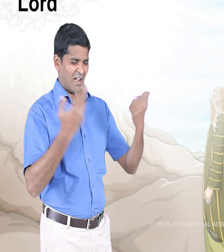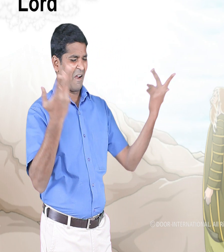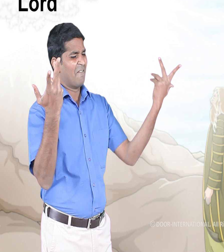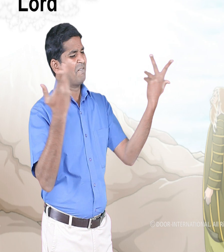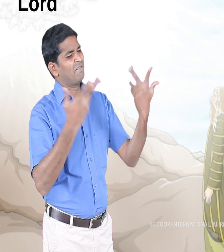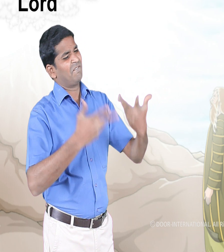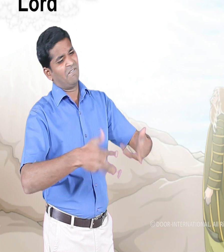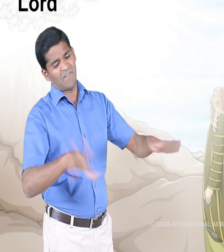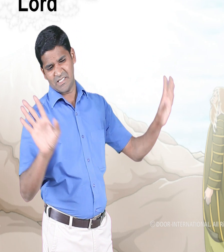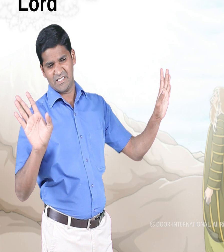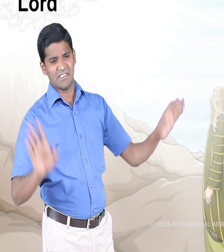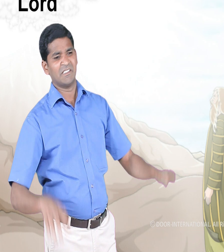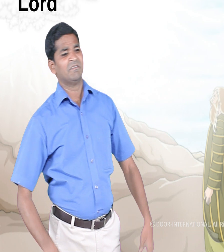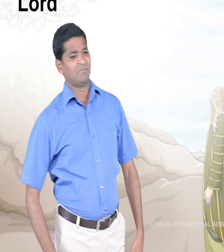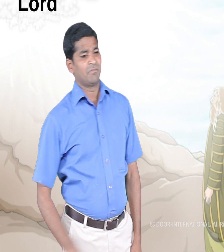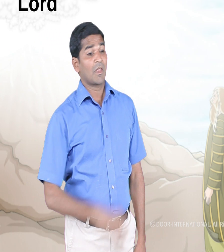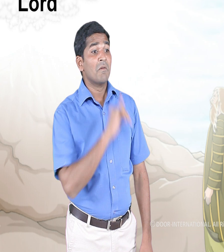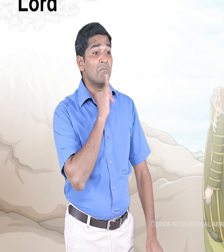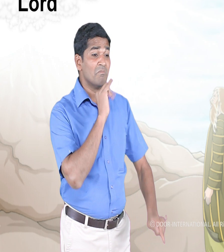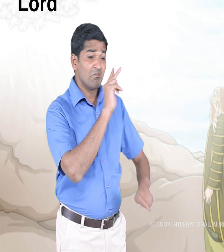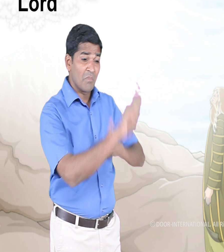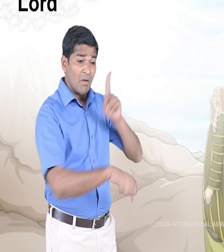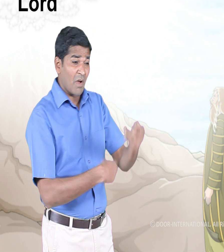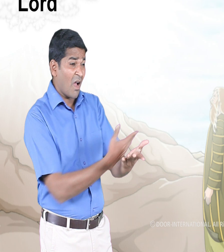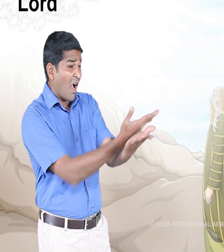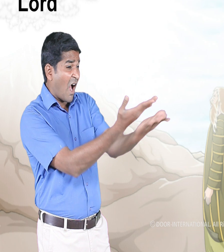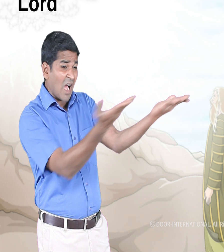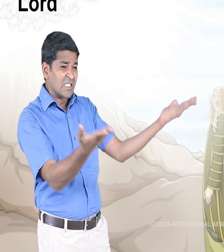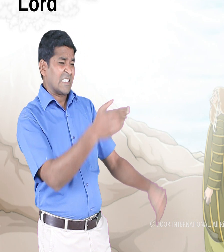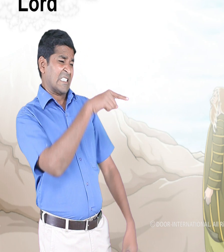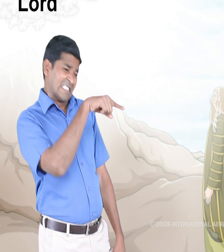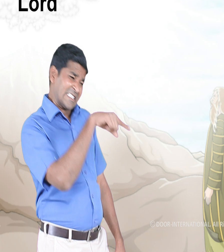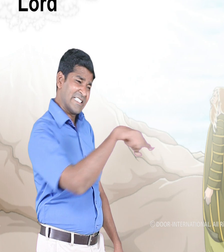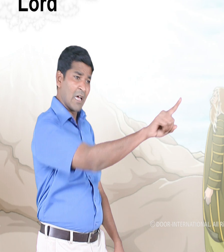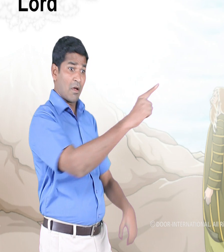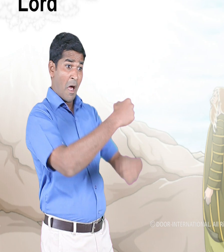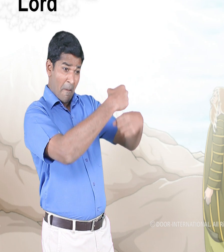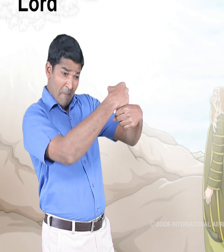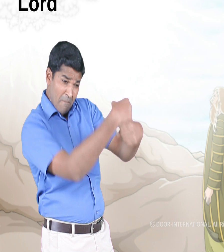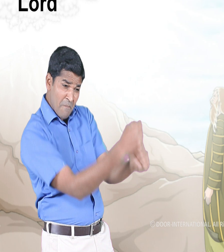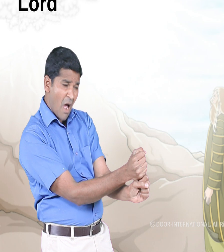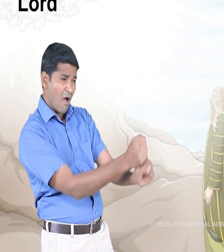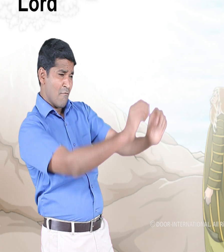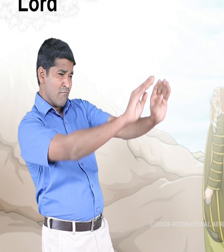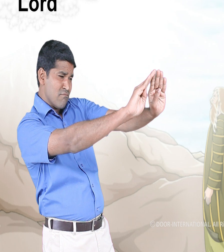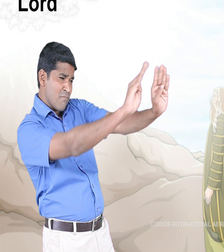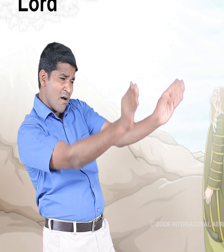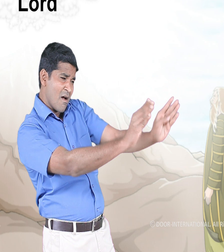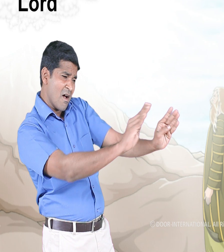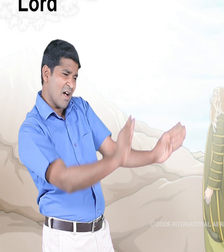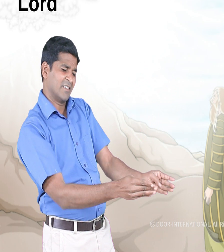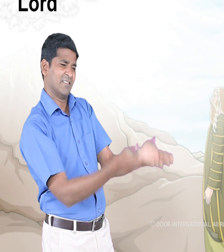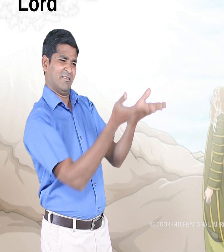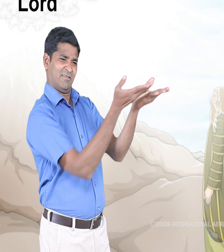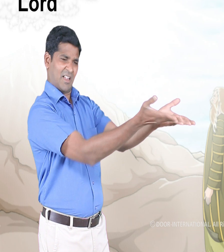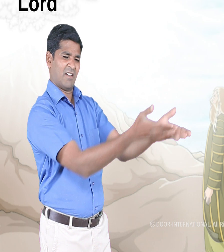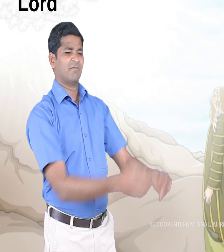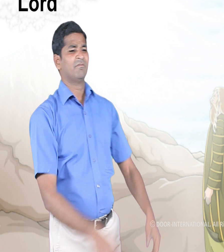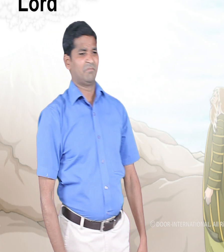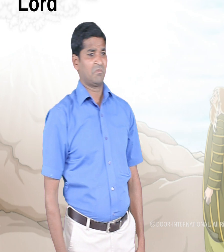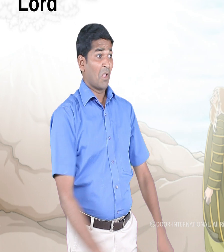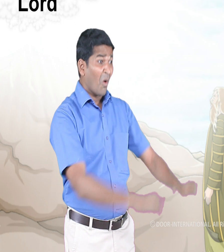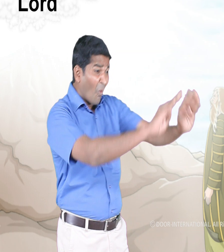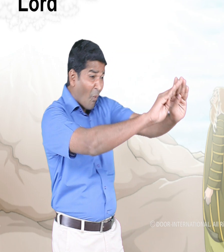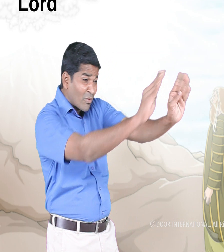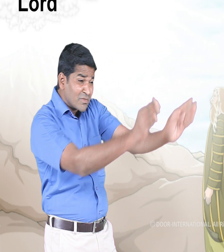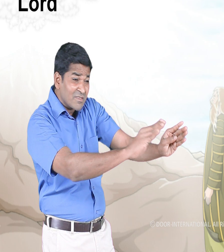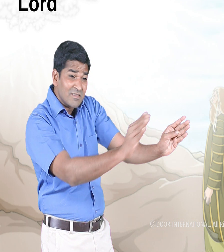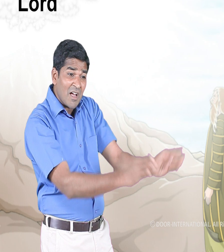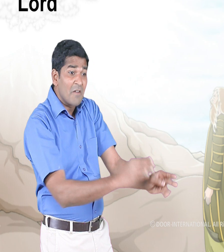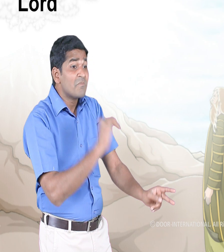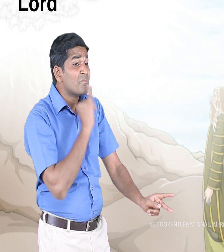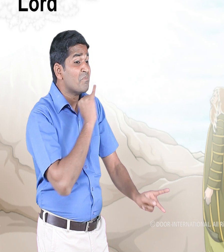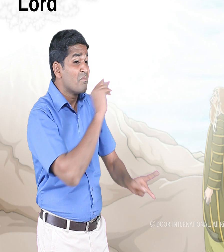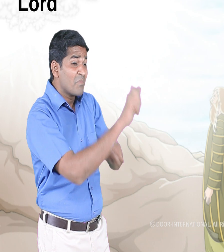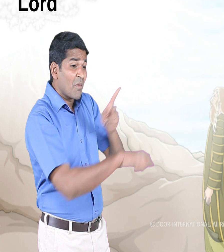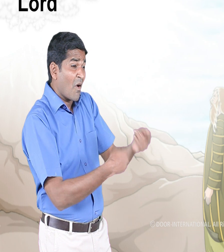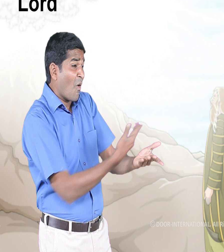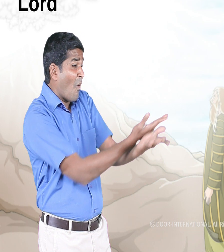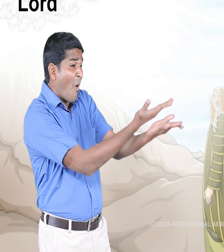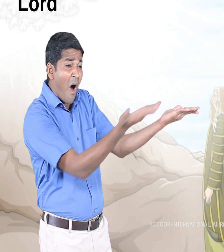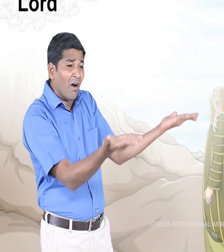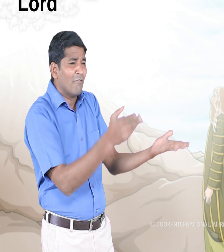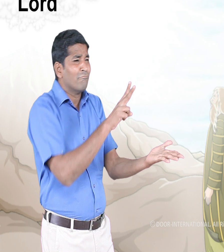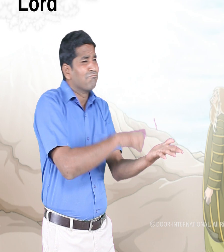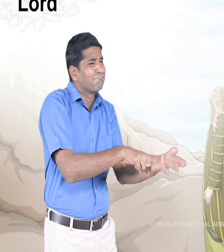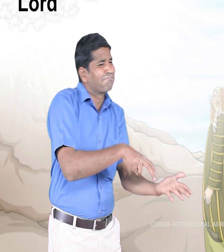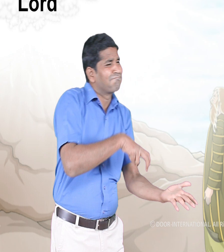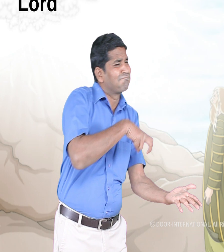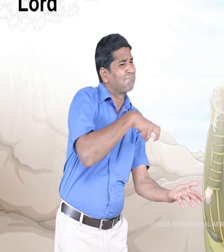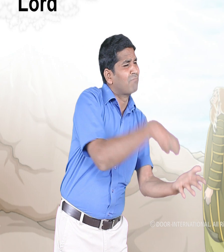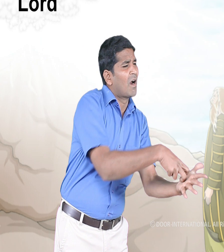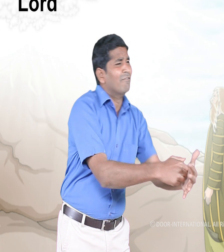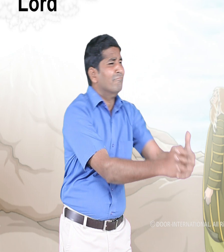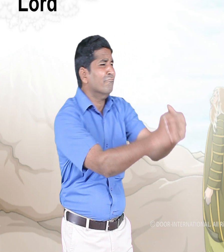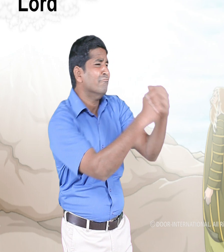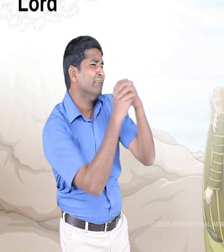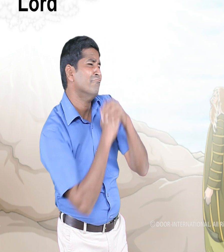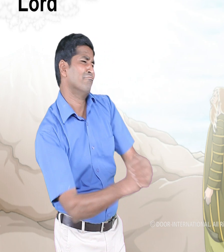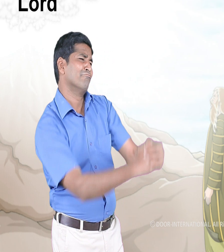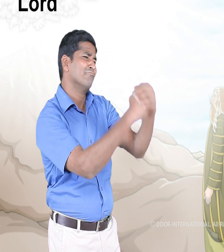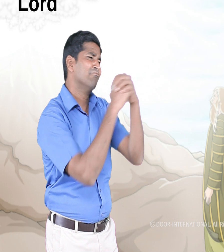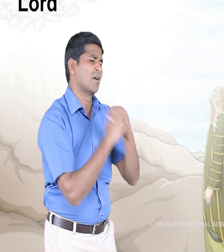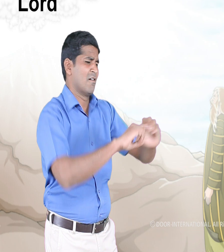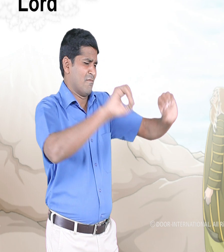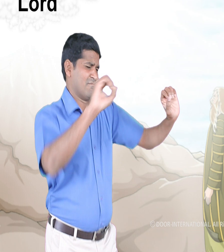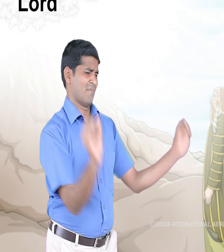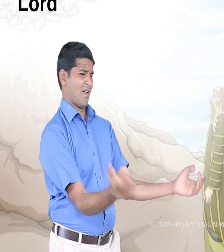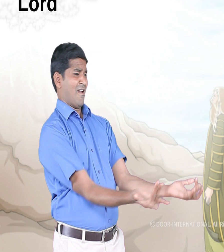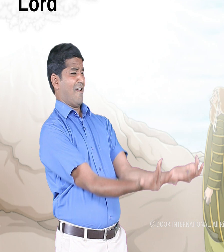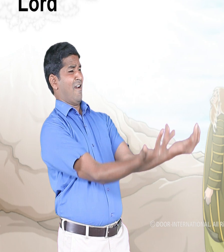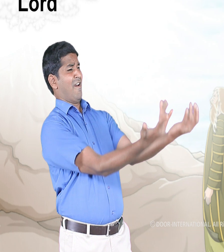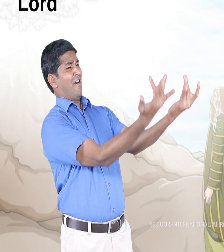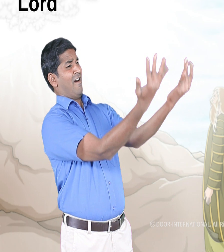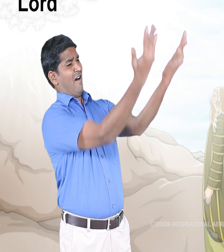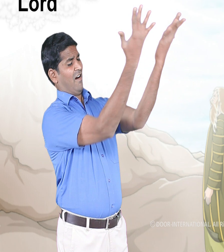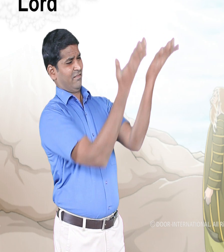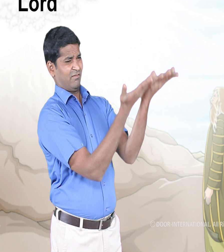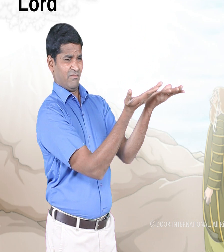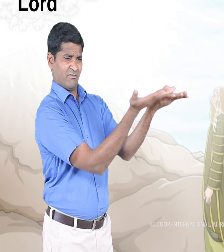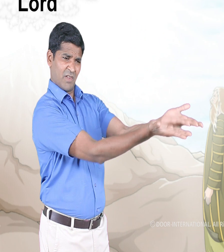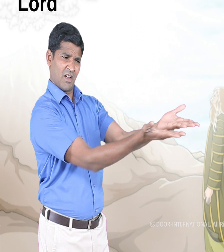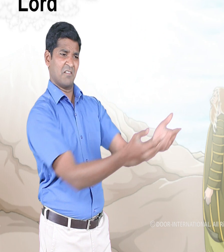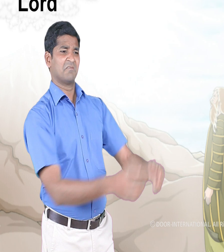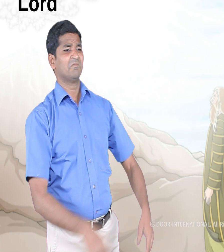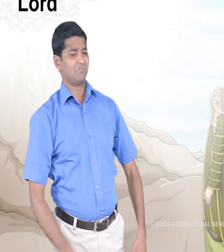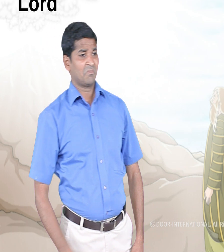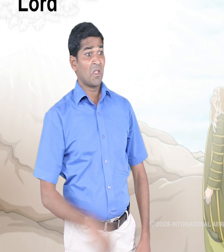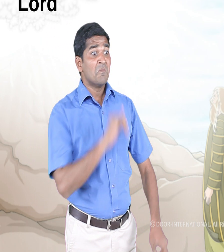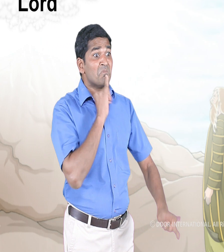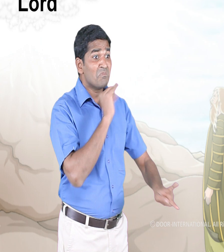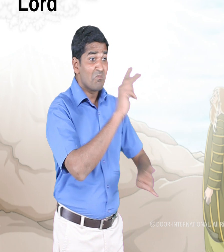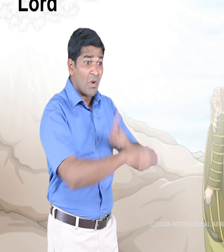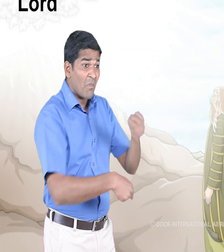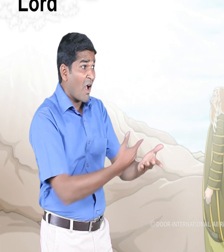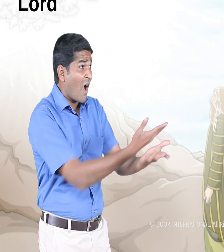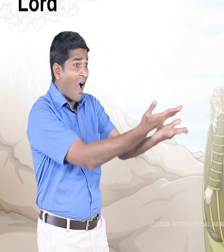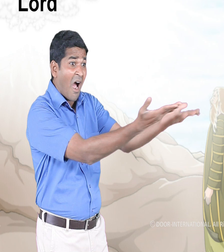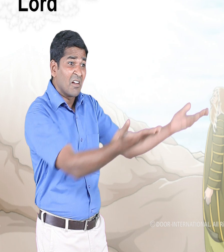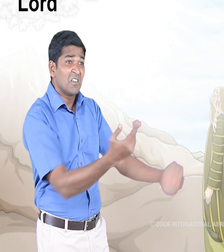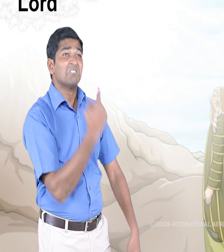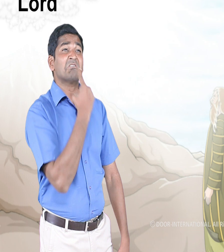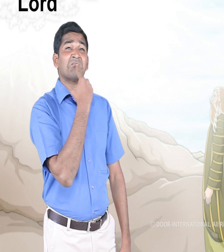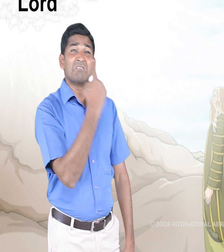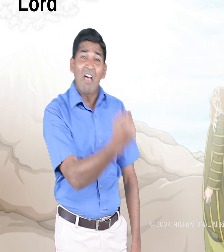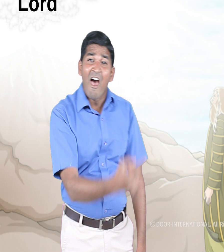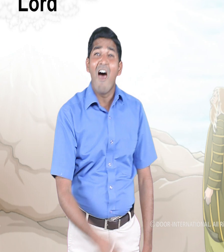They have made for themselves a molten calf and have bowed down to it.